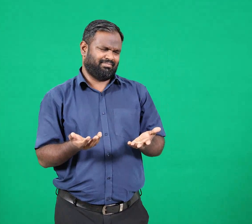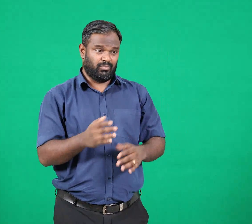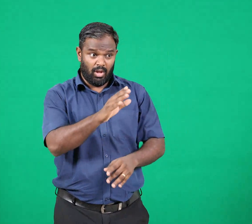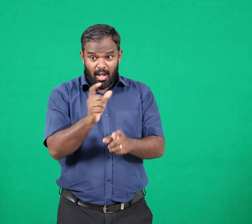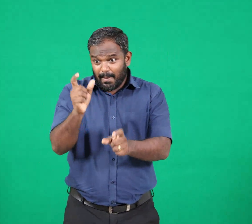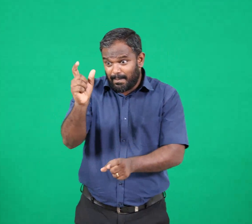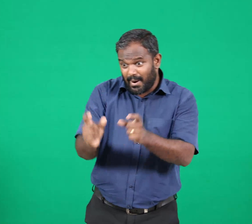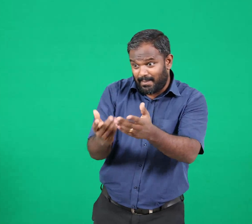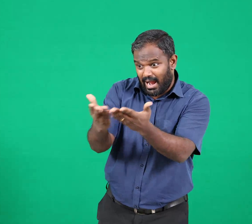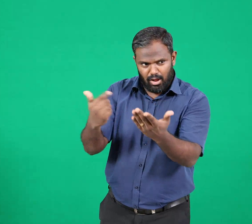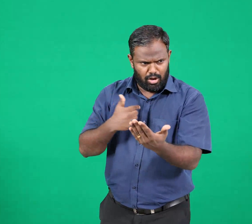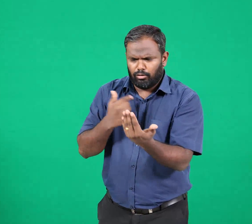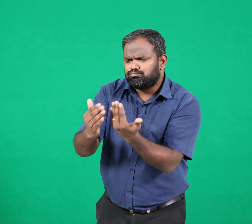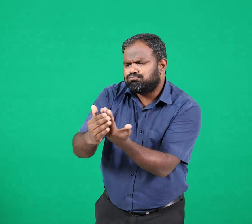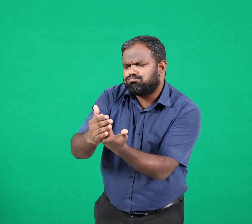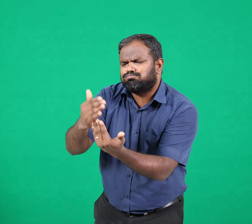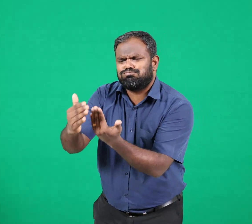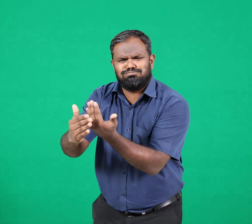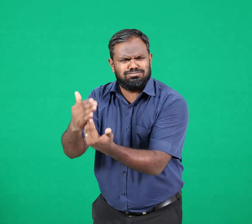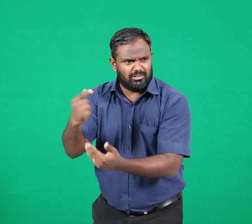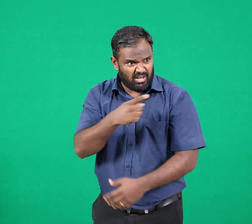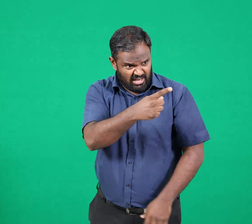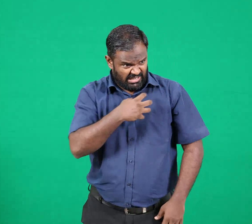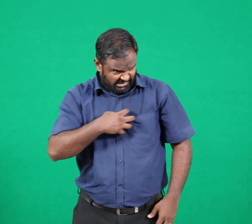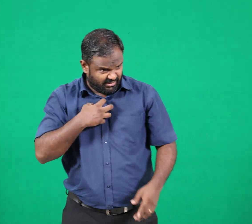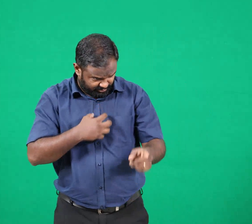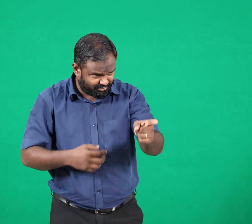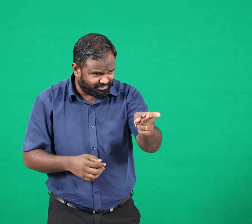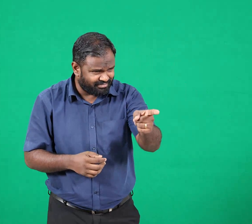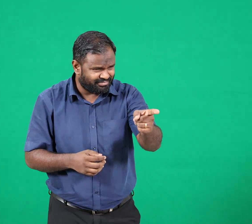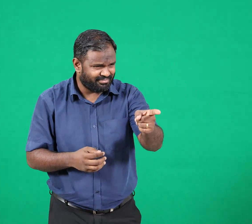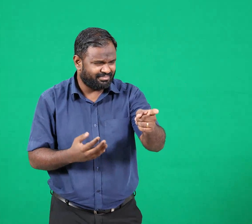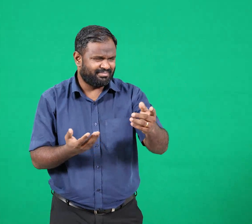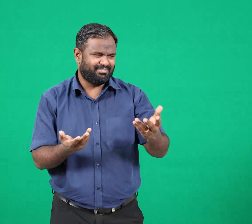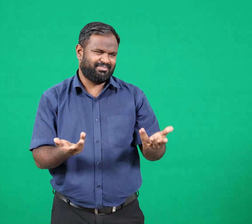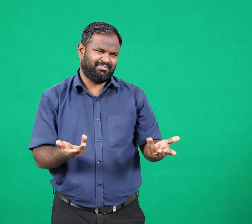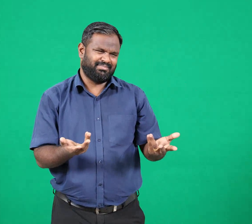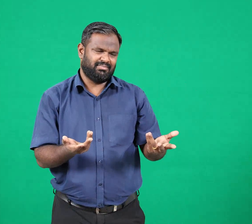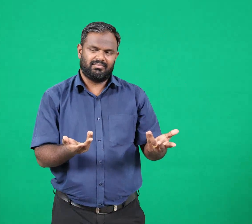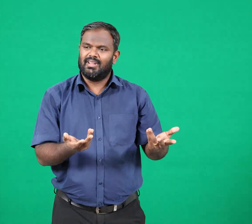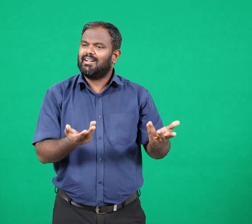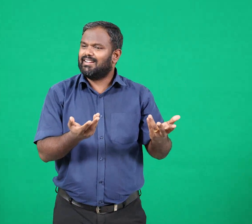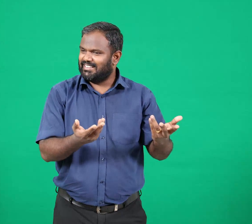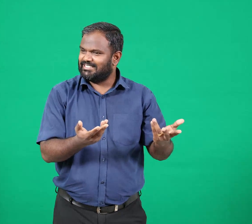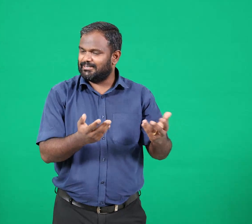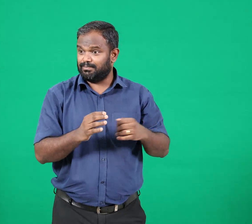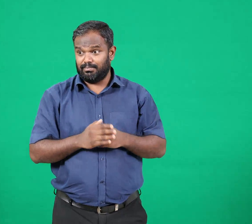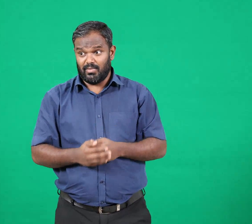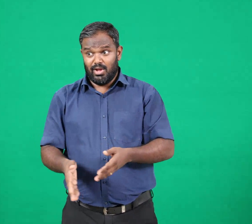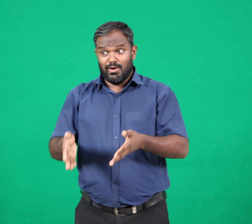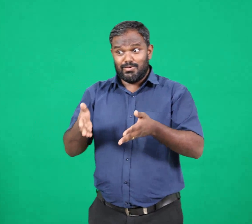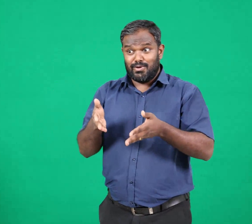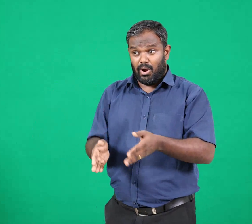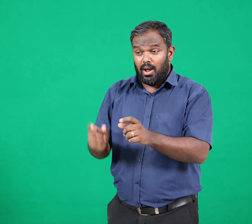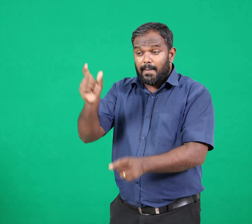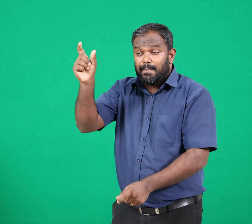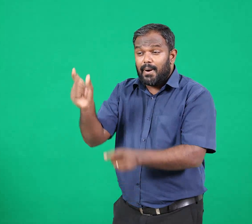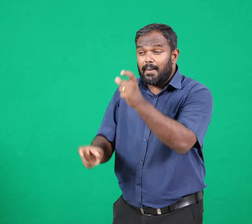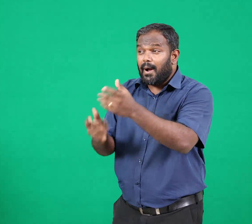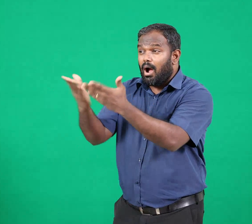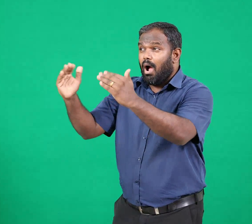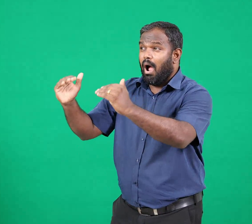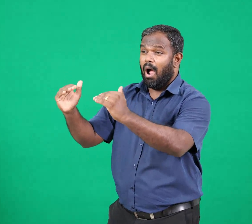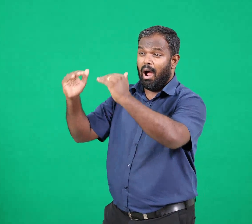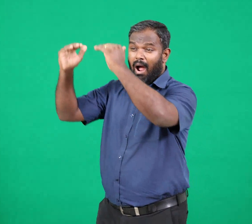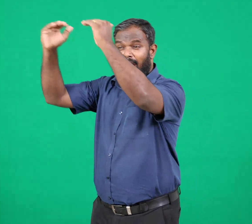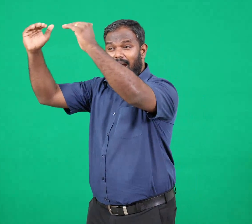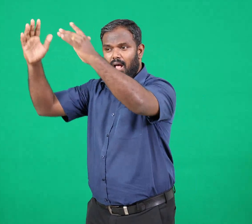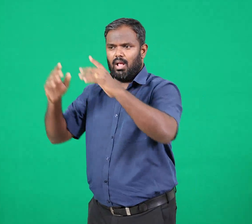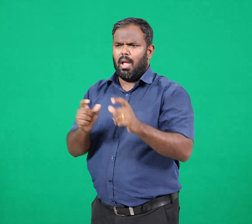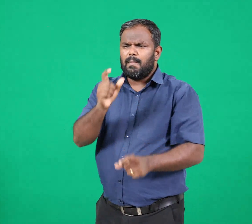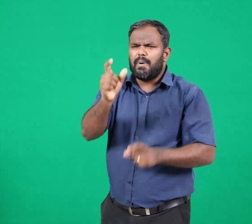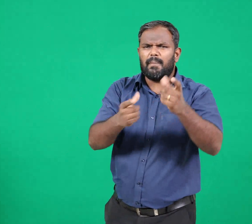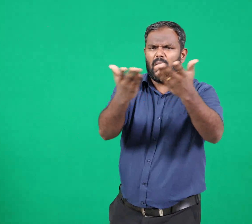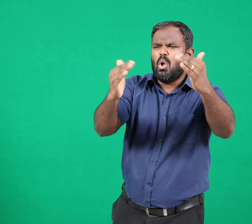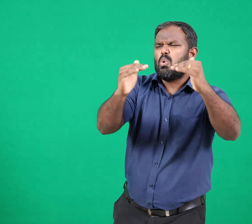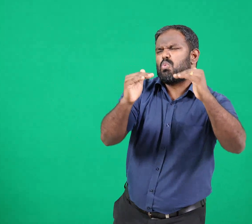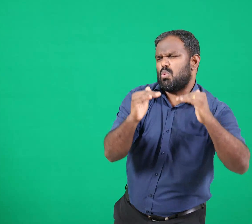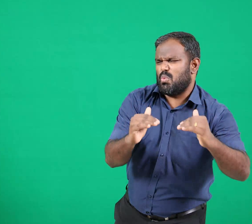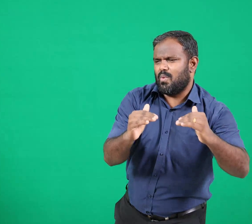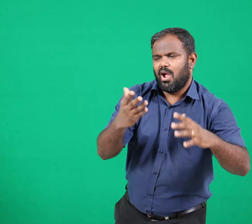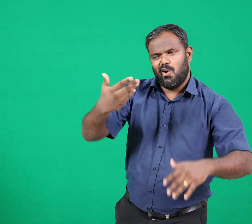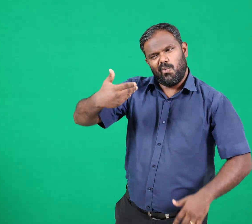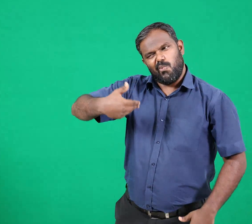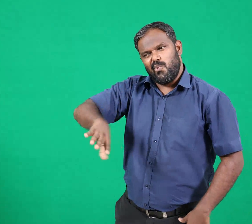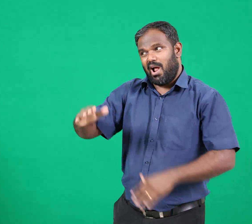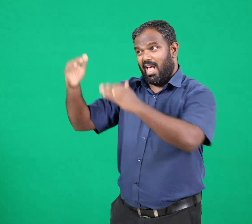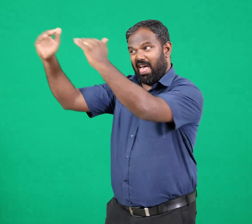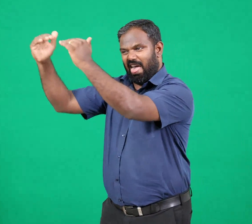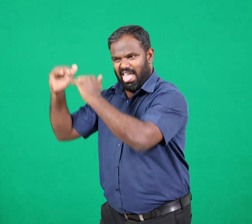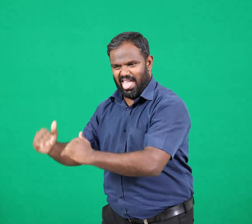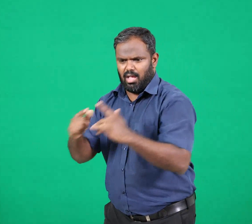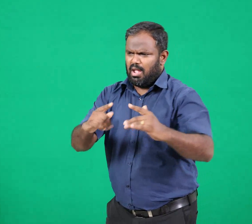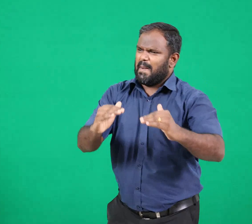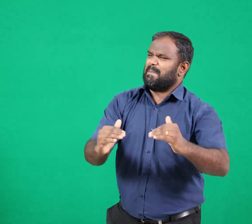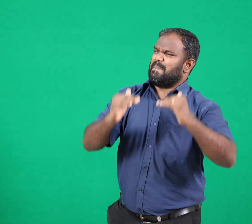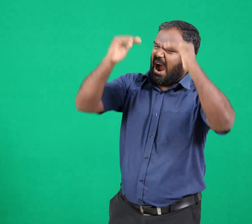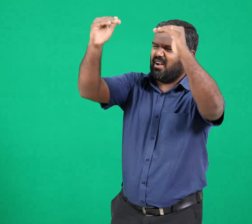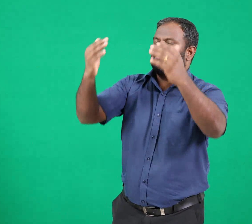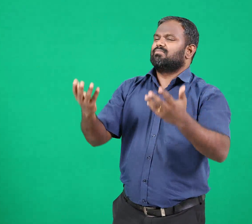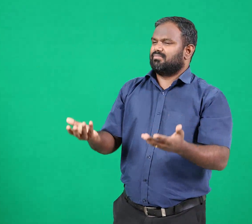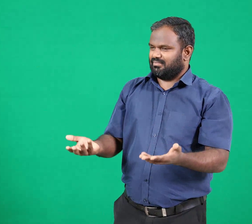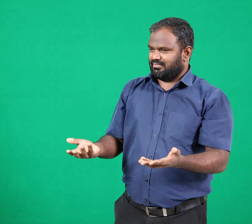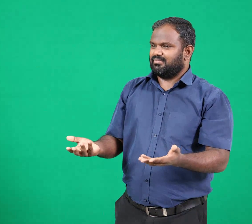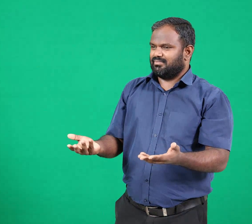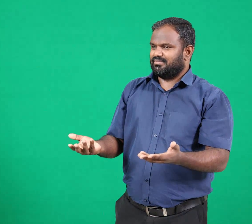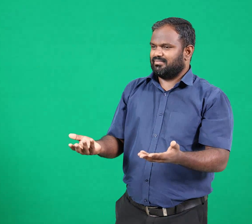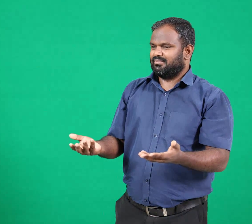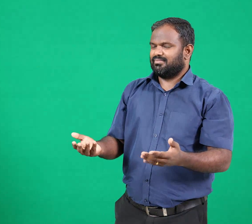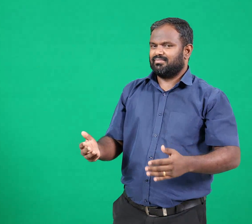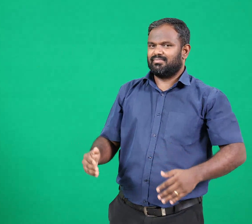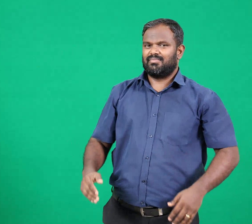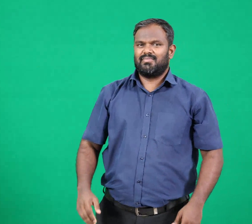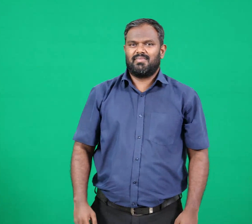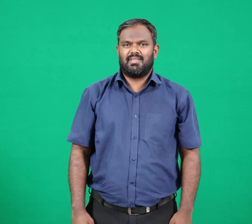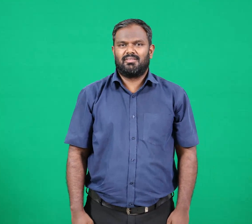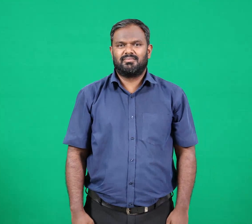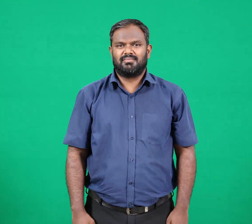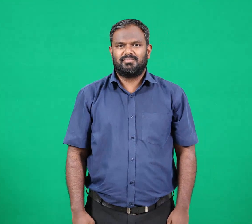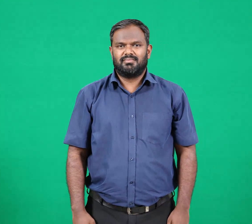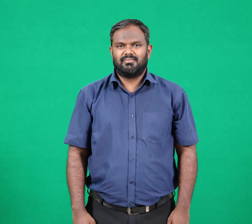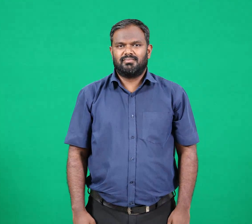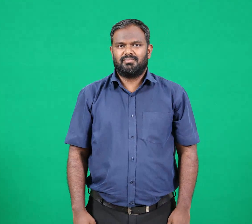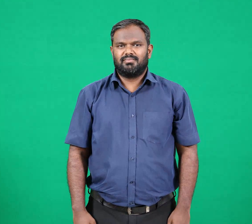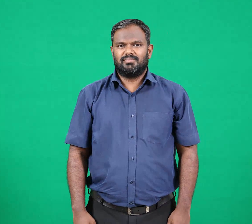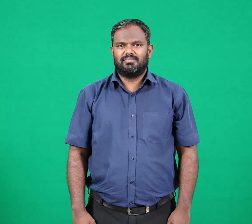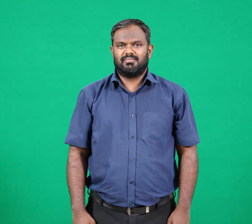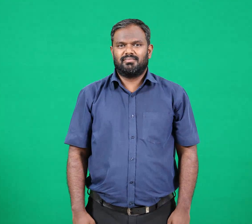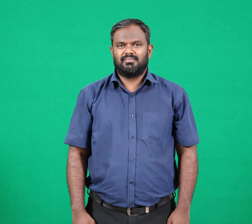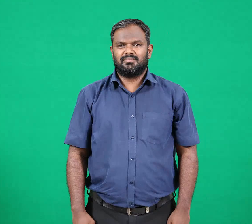So the last will be first, and the first will be last."